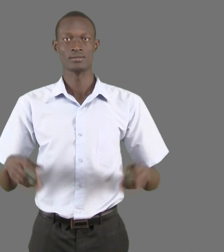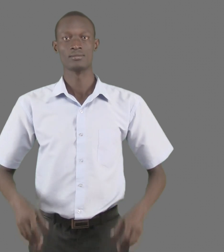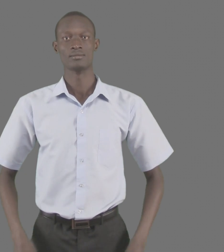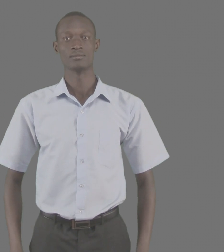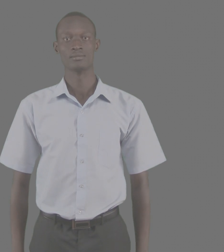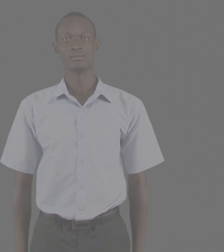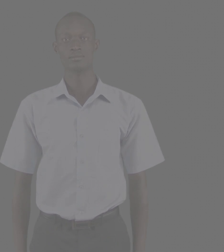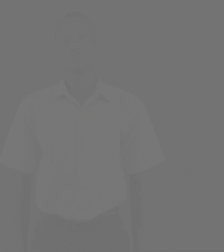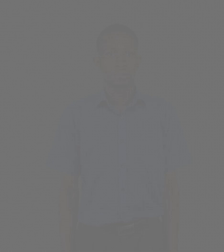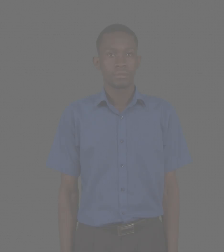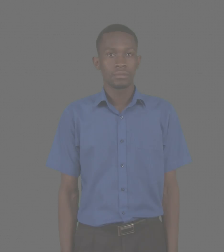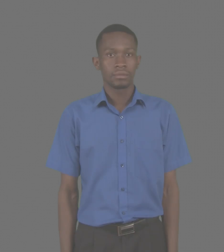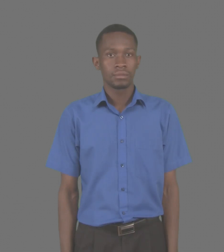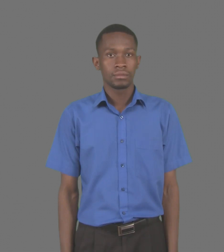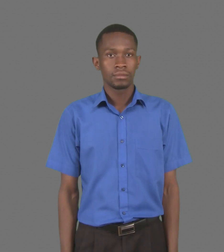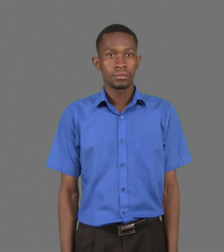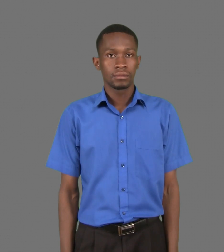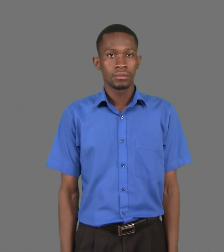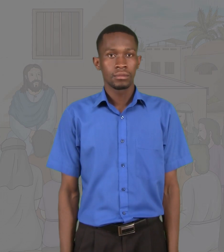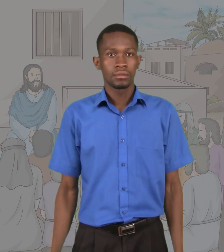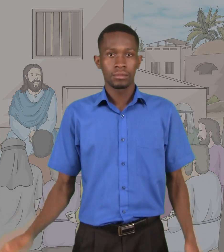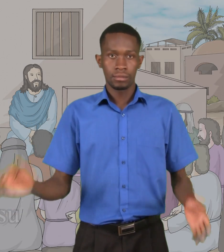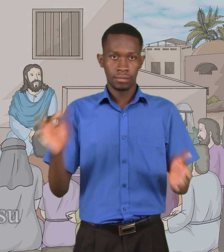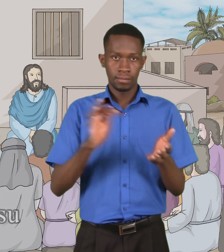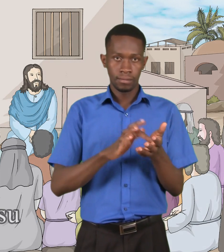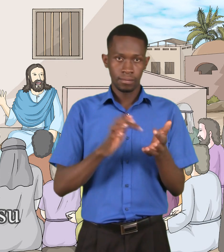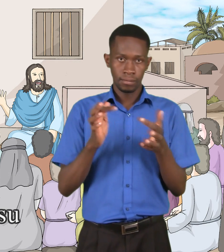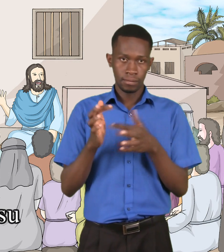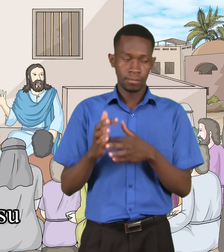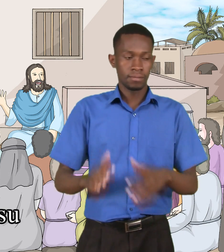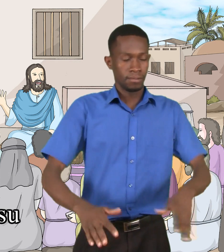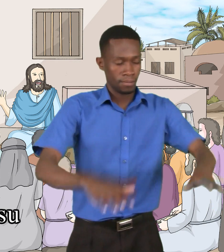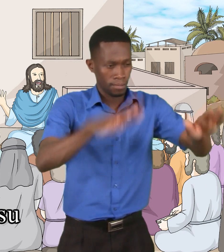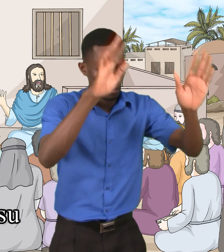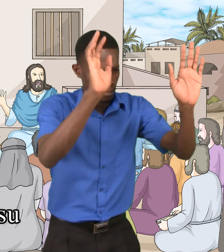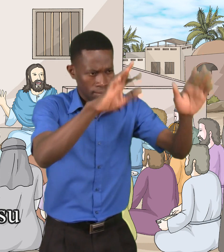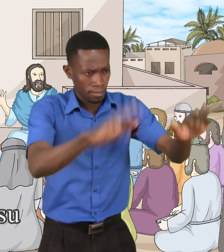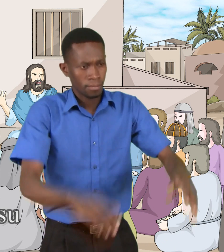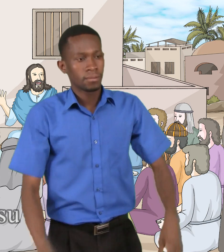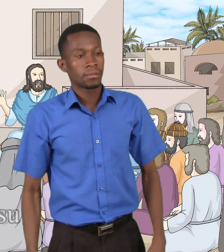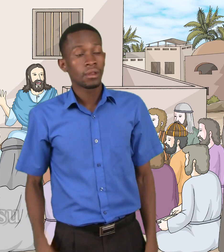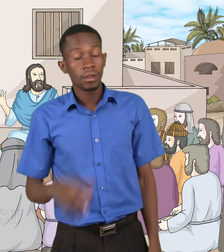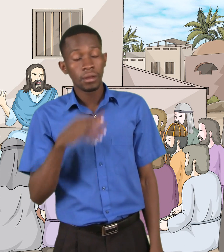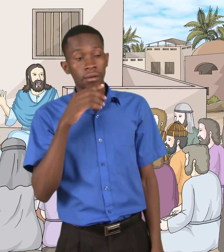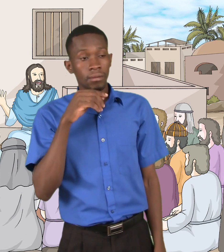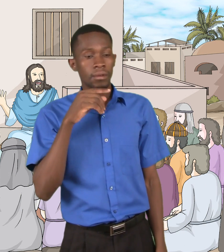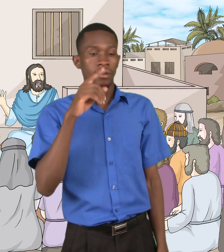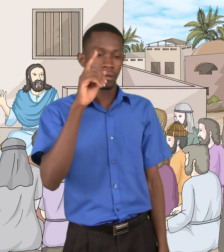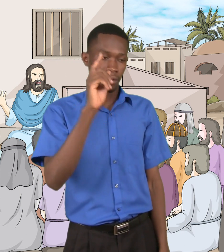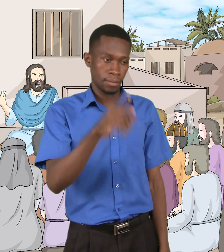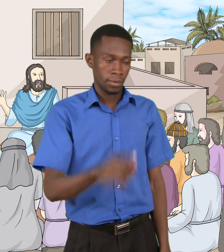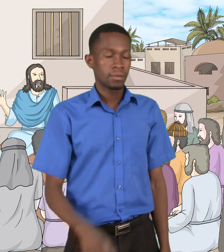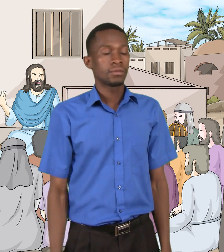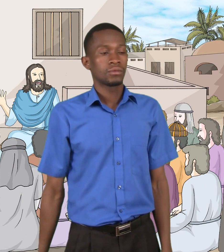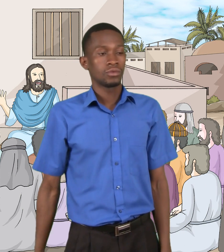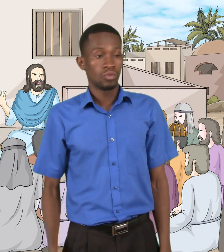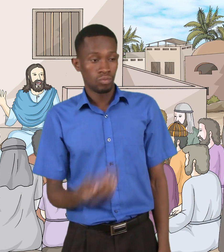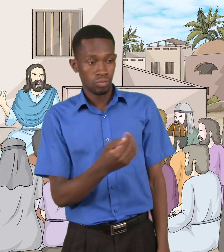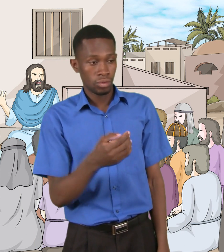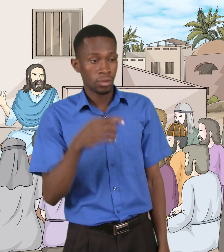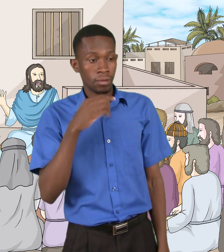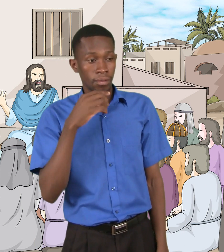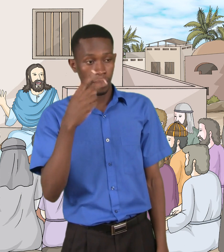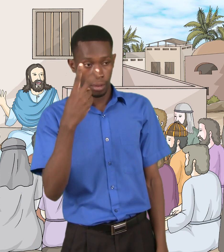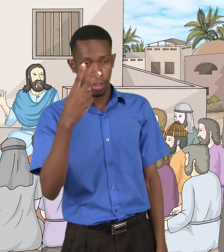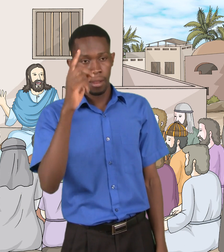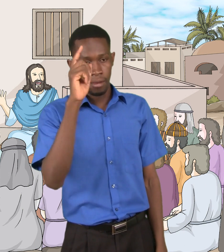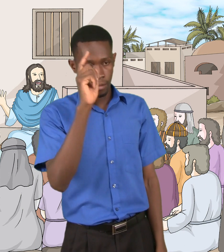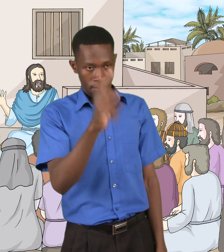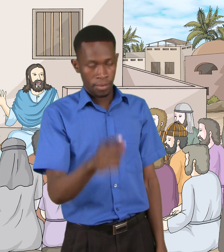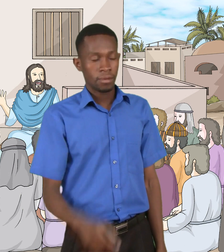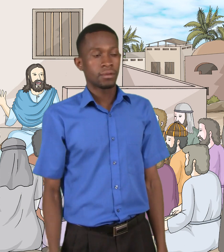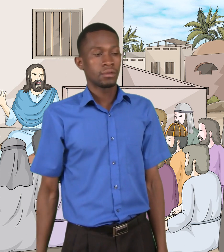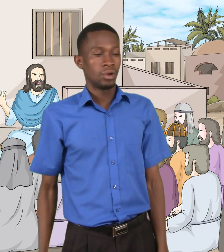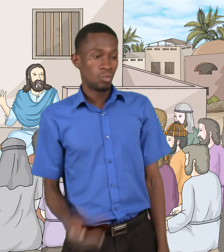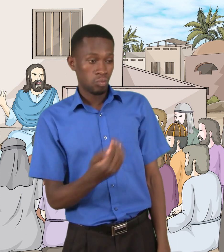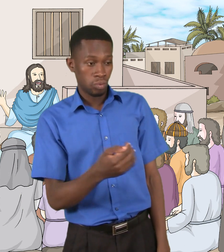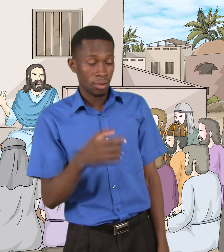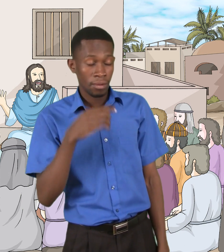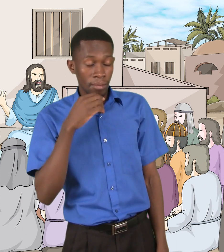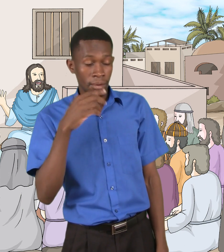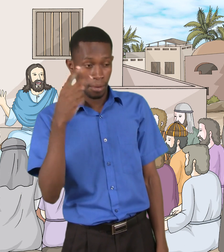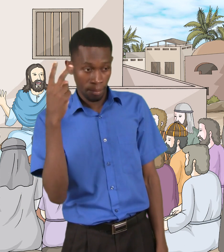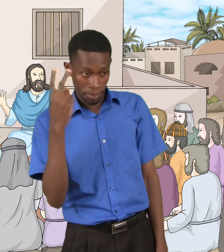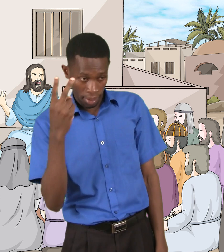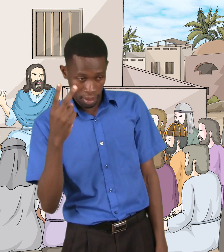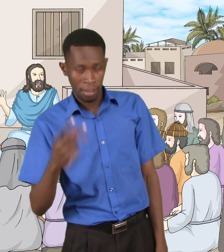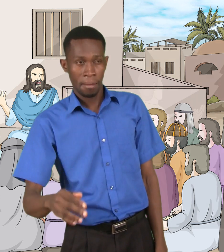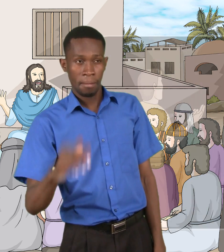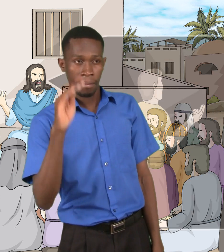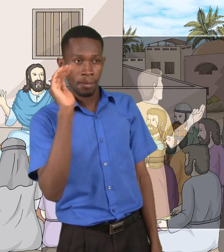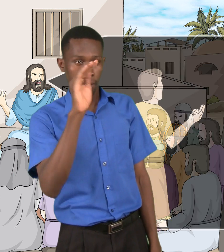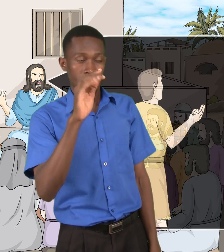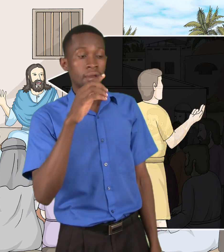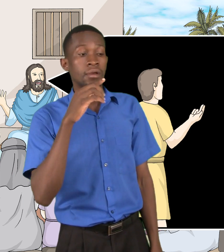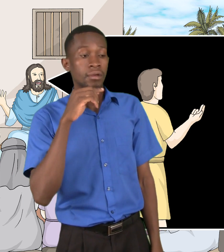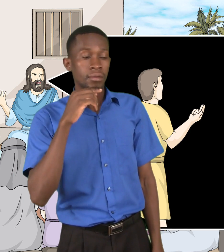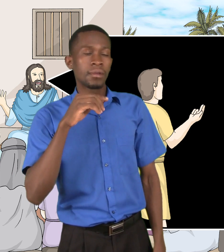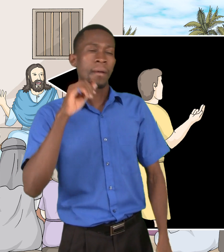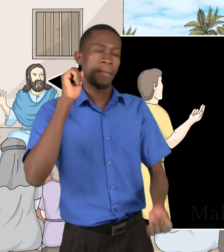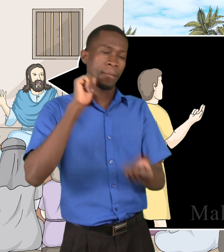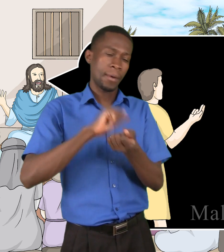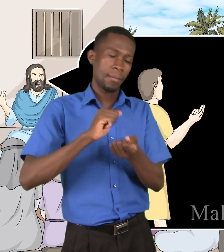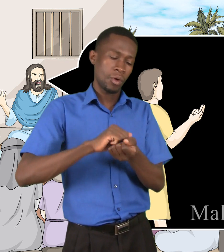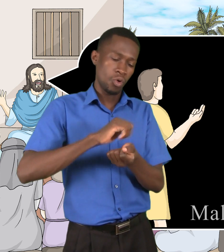Then Jesus said, “There was a man who had two sons.